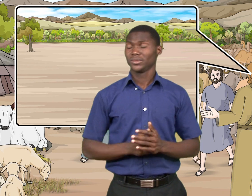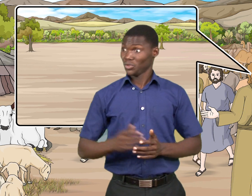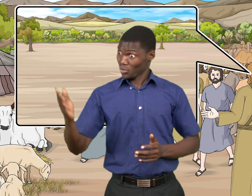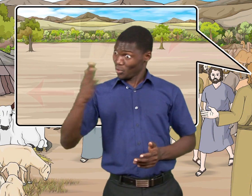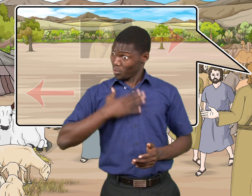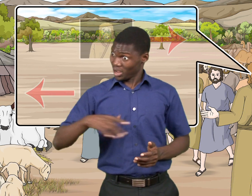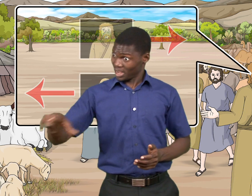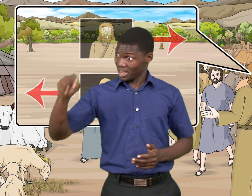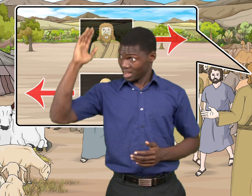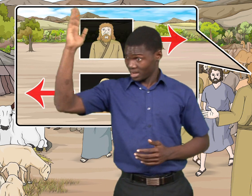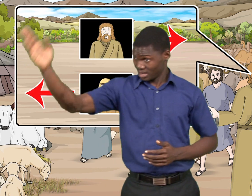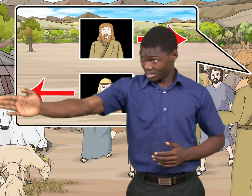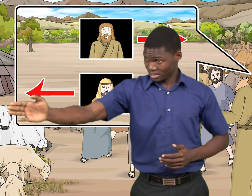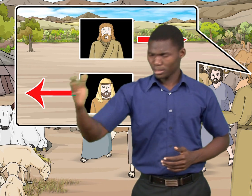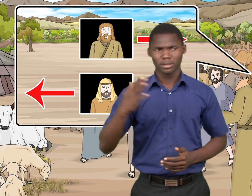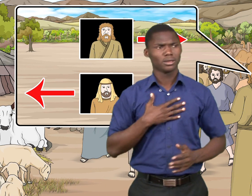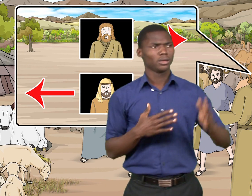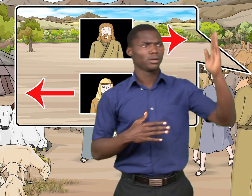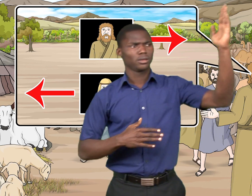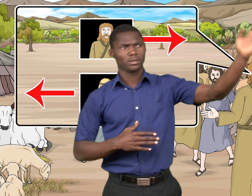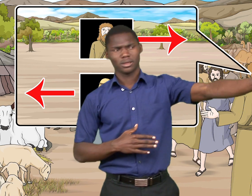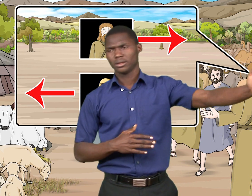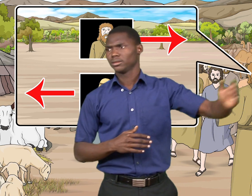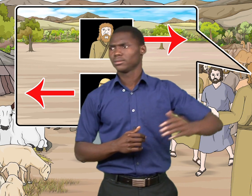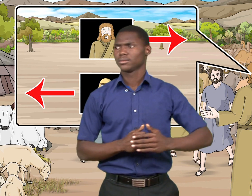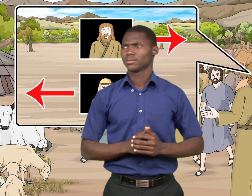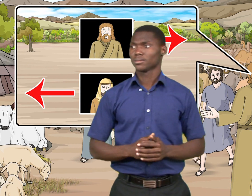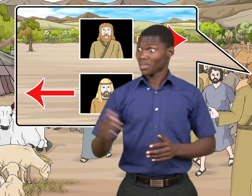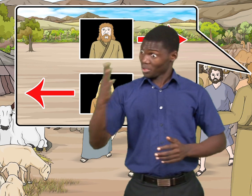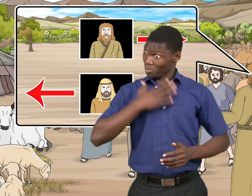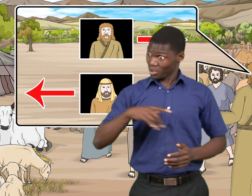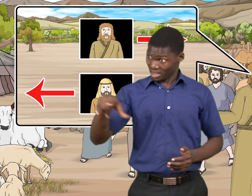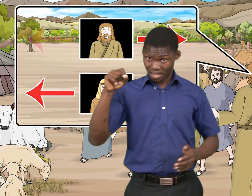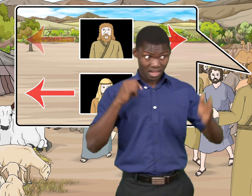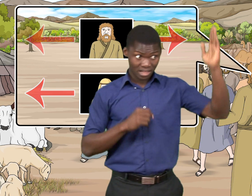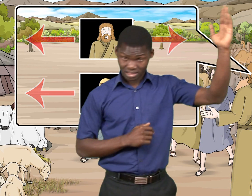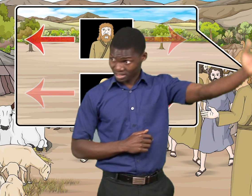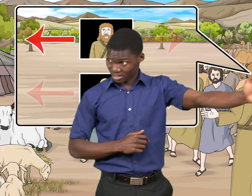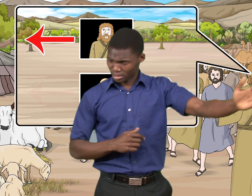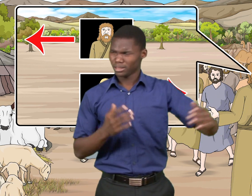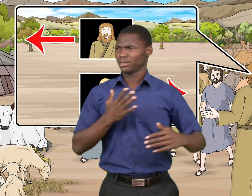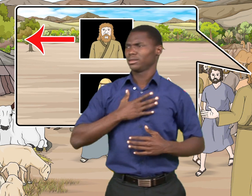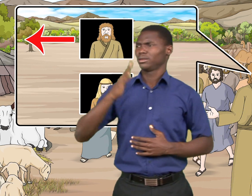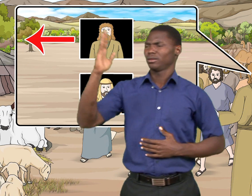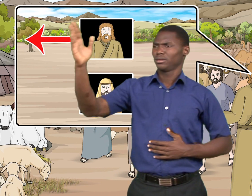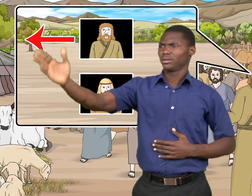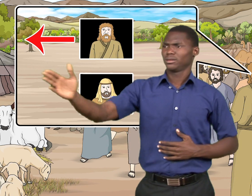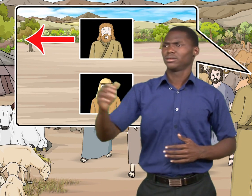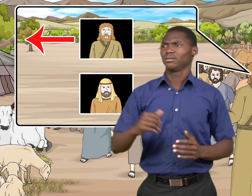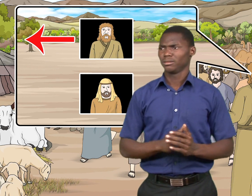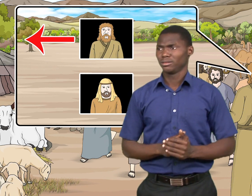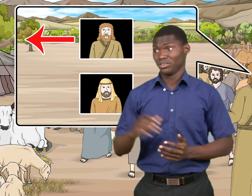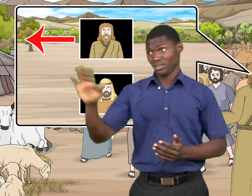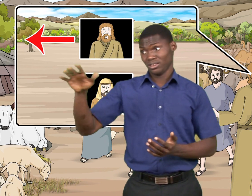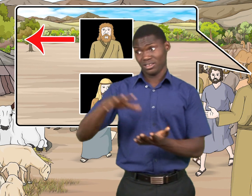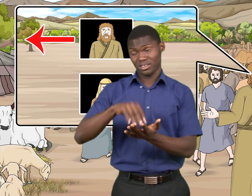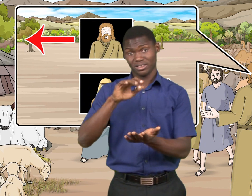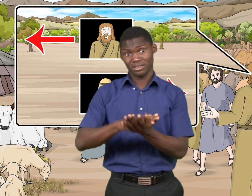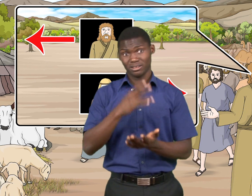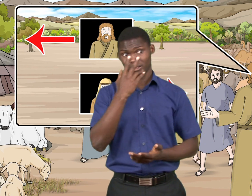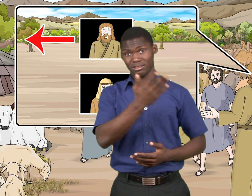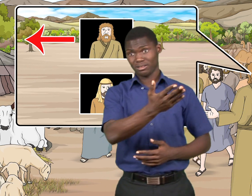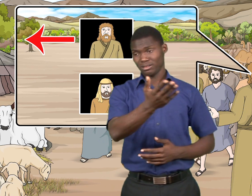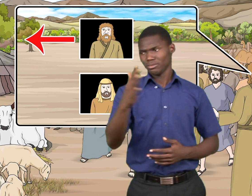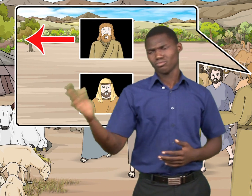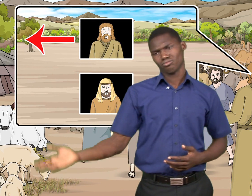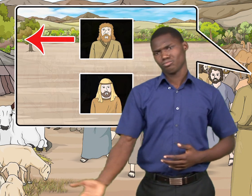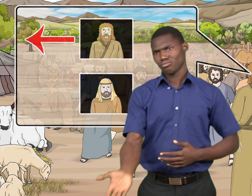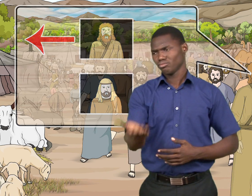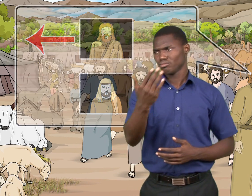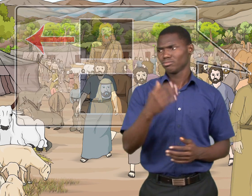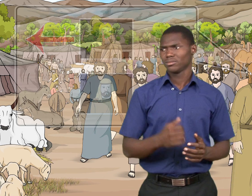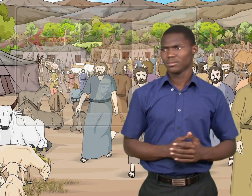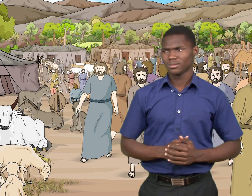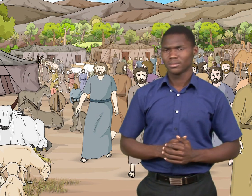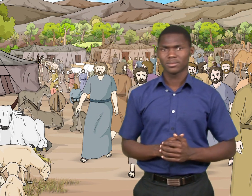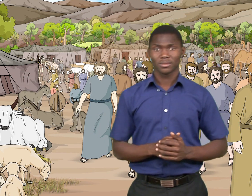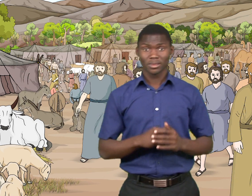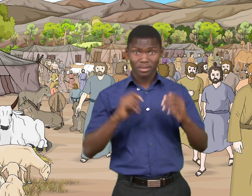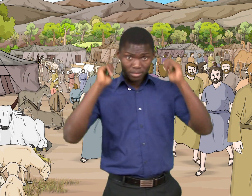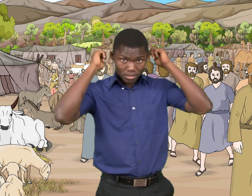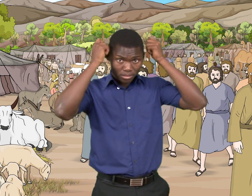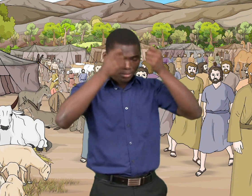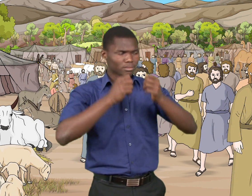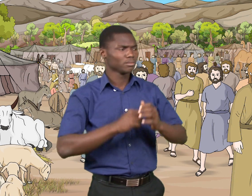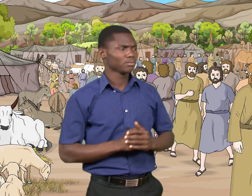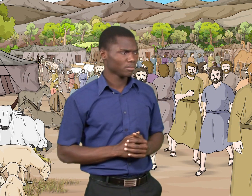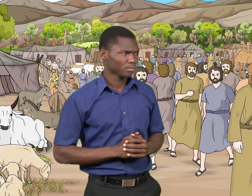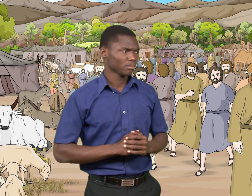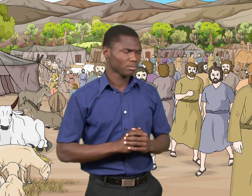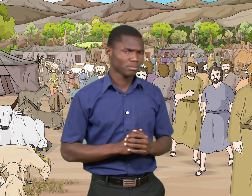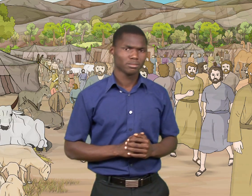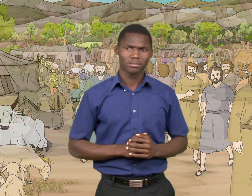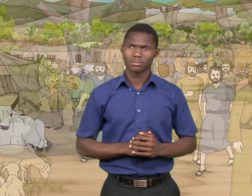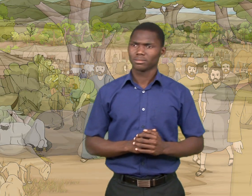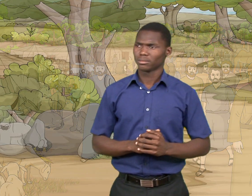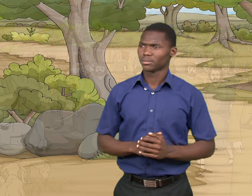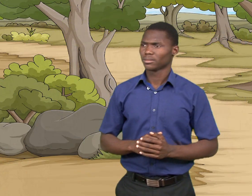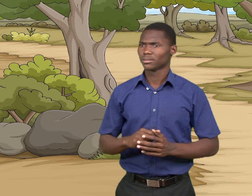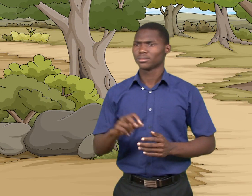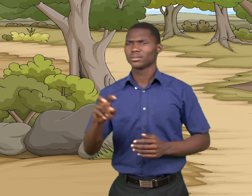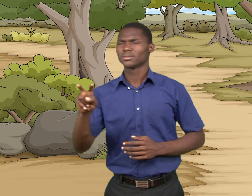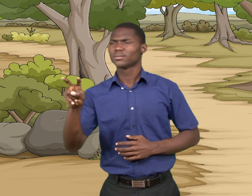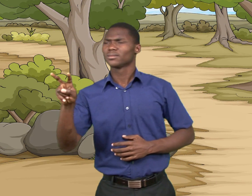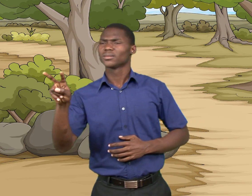If you go to the left, I will go to the right; if you go to the right, I will go to the left.”